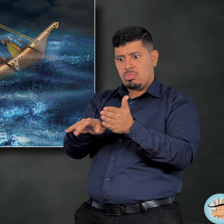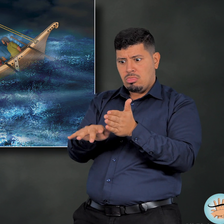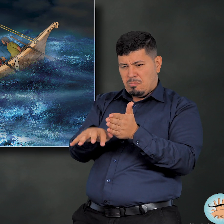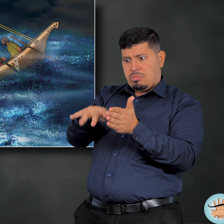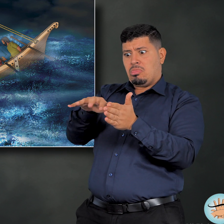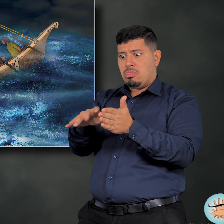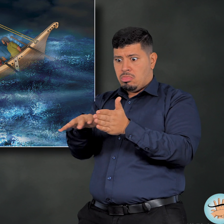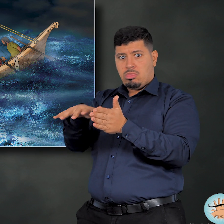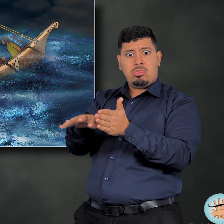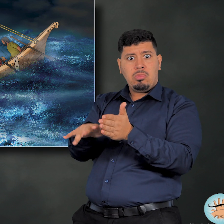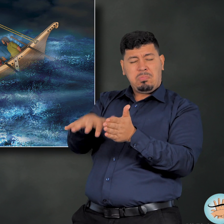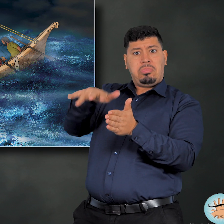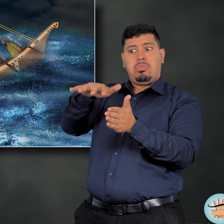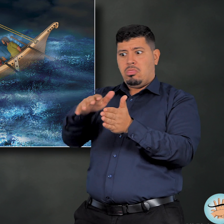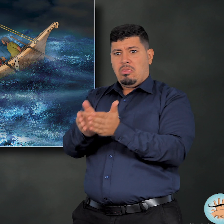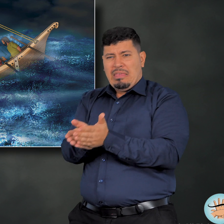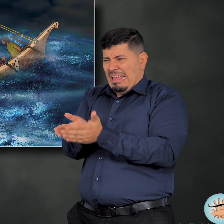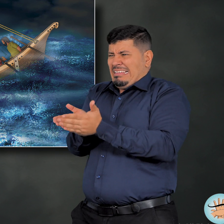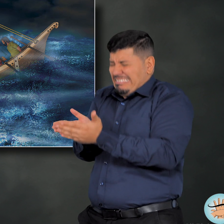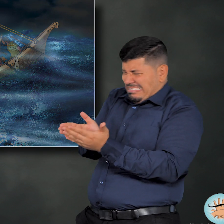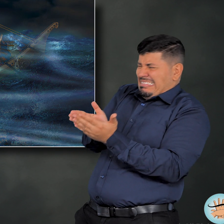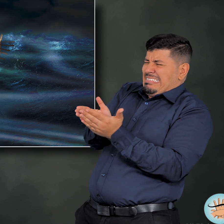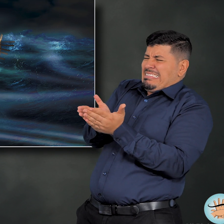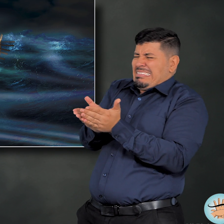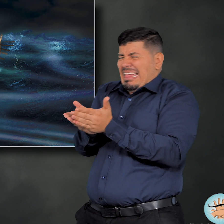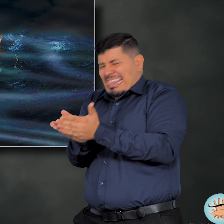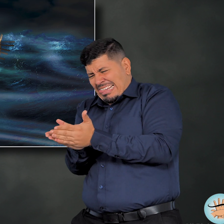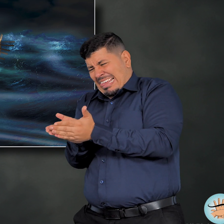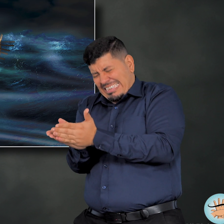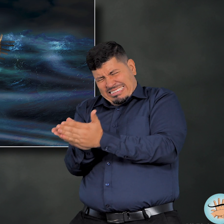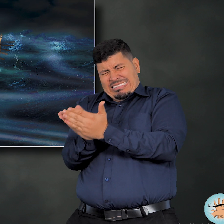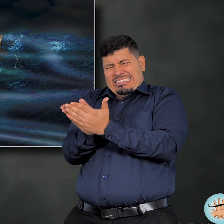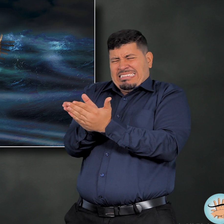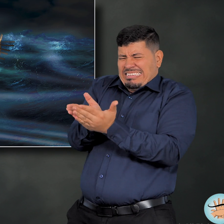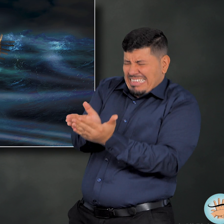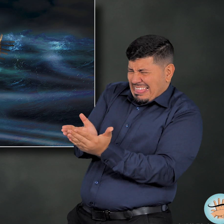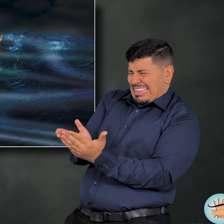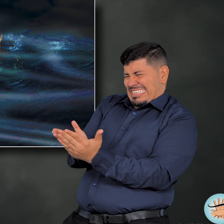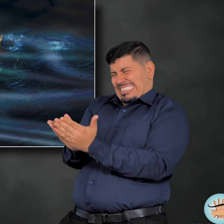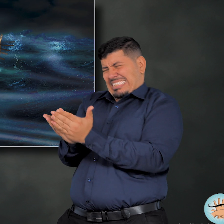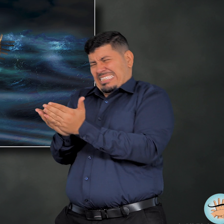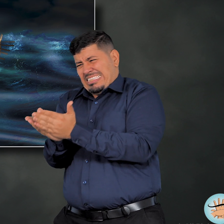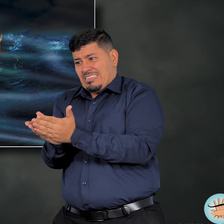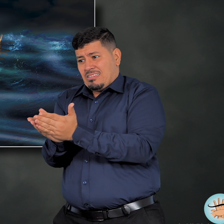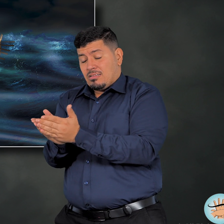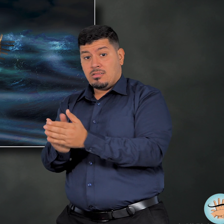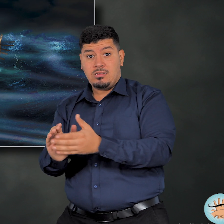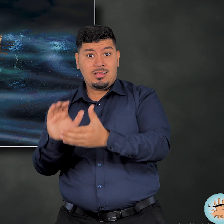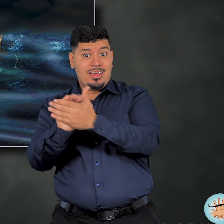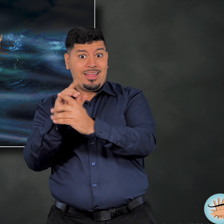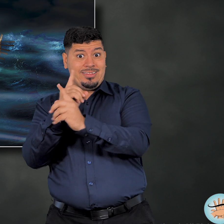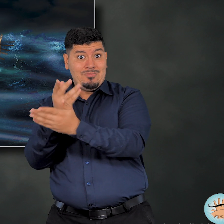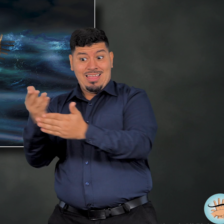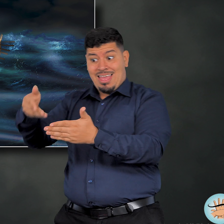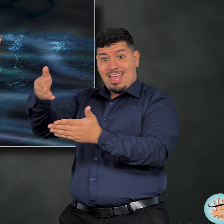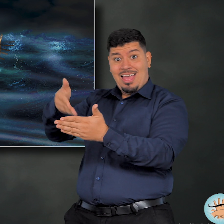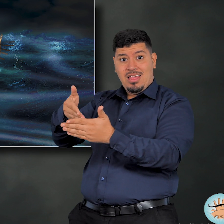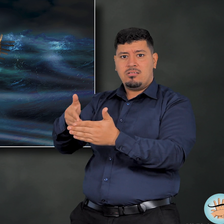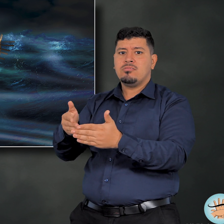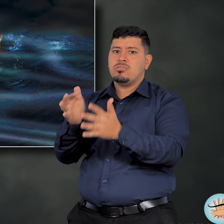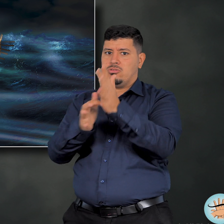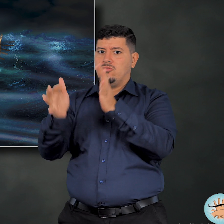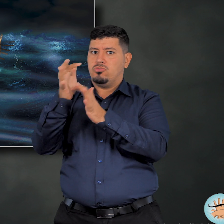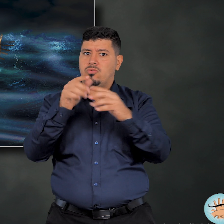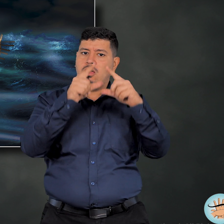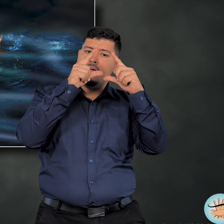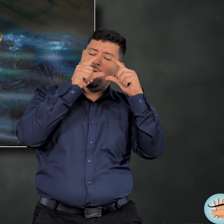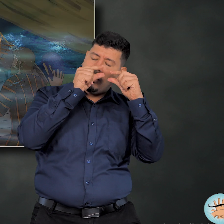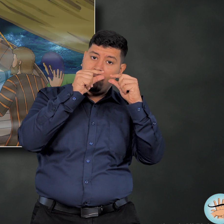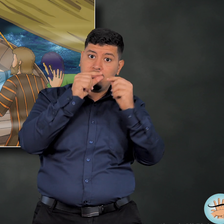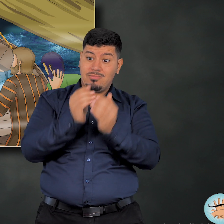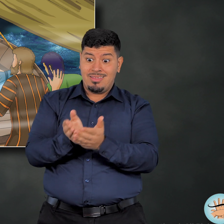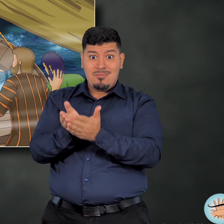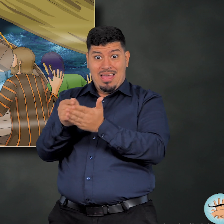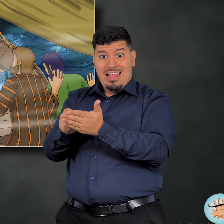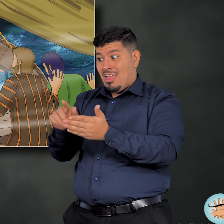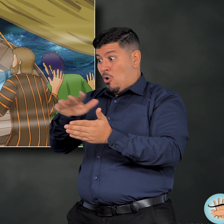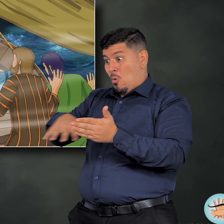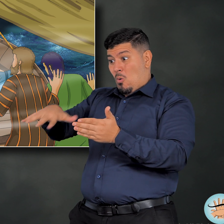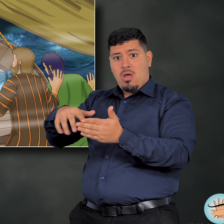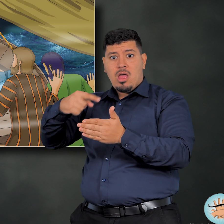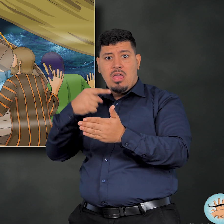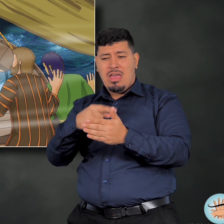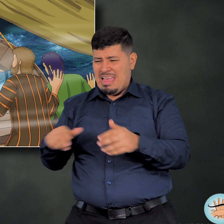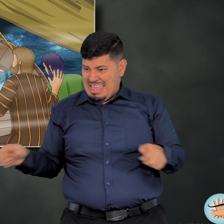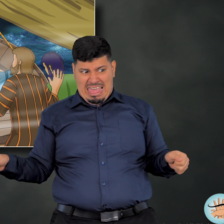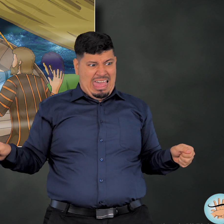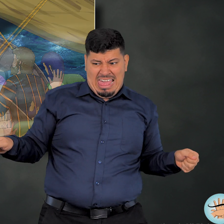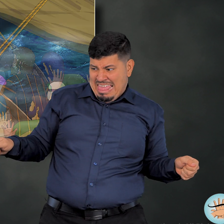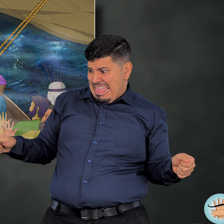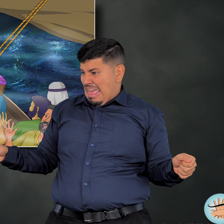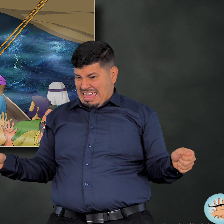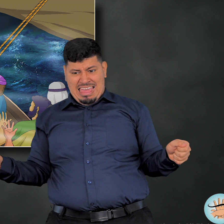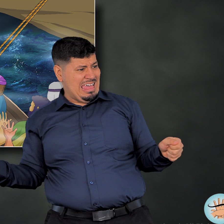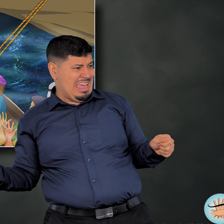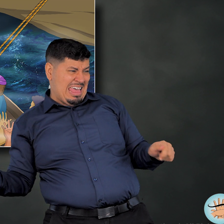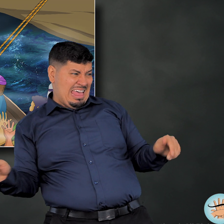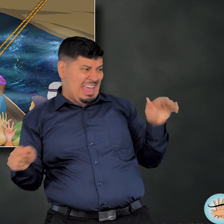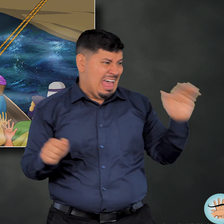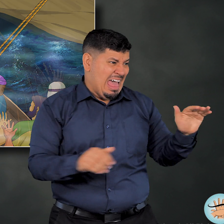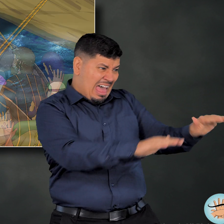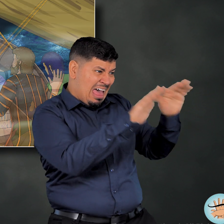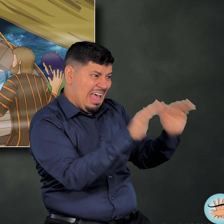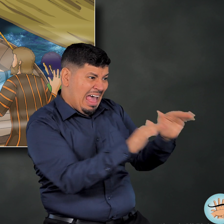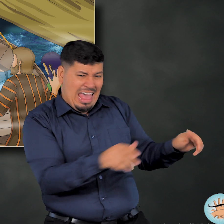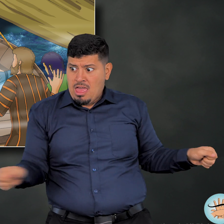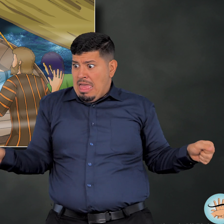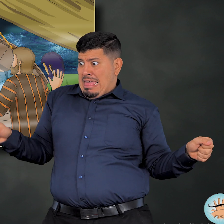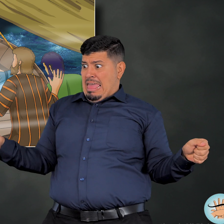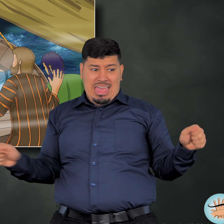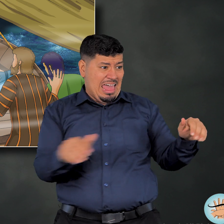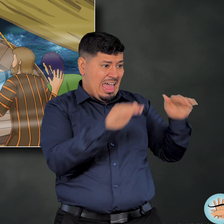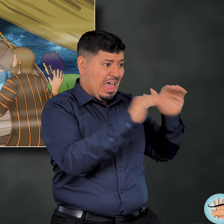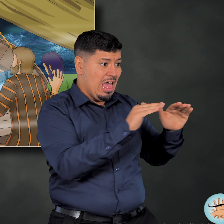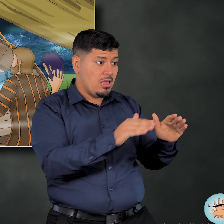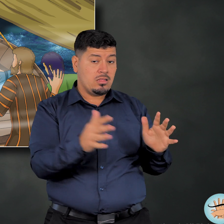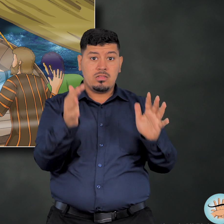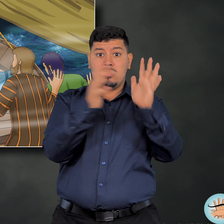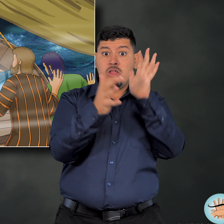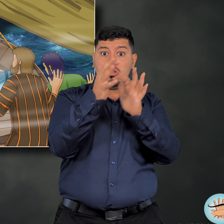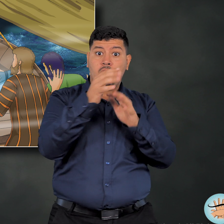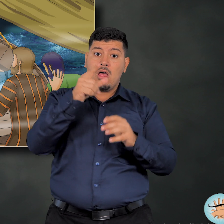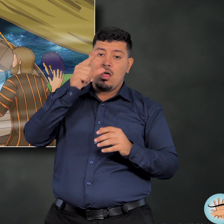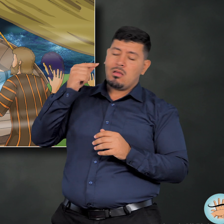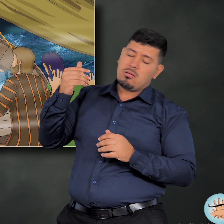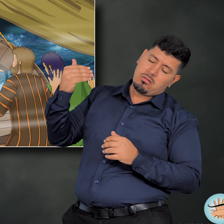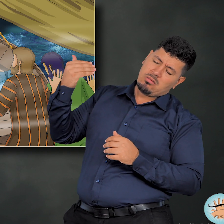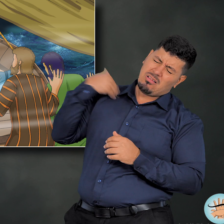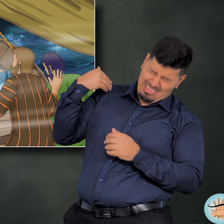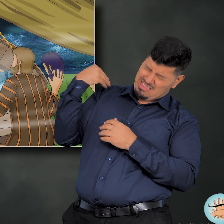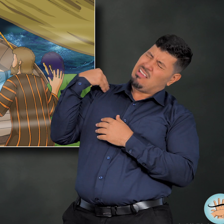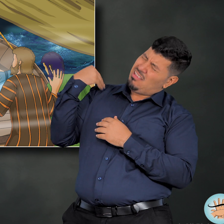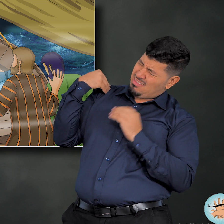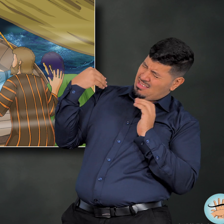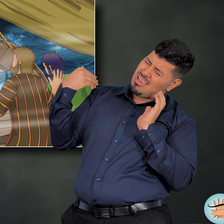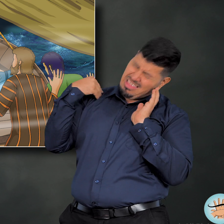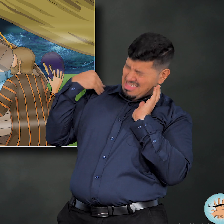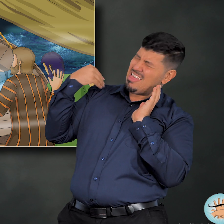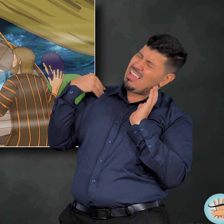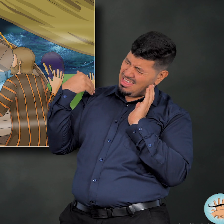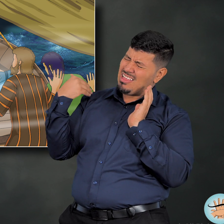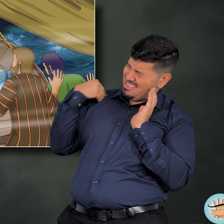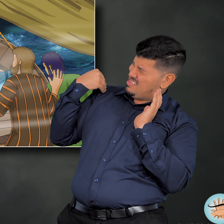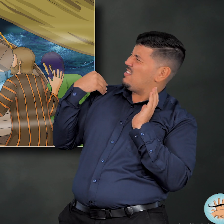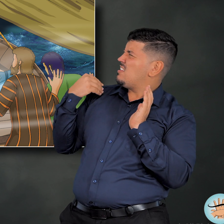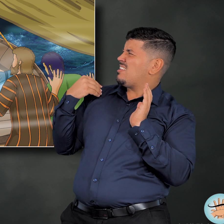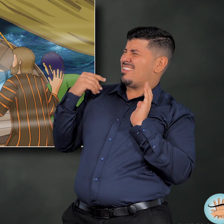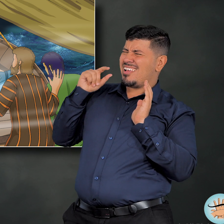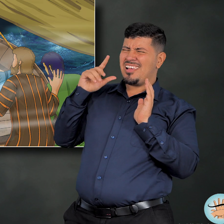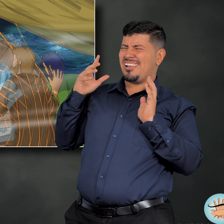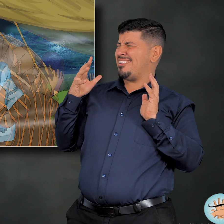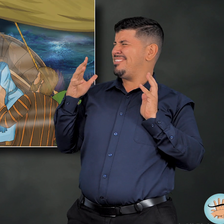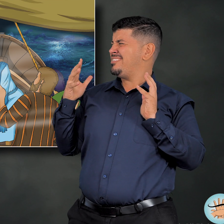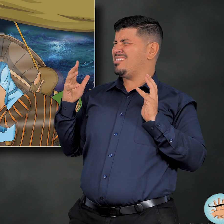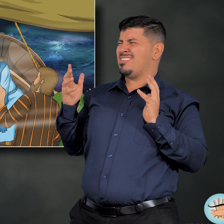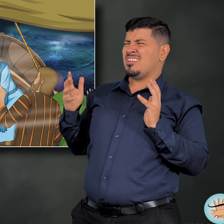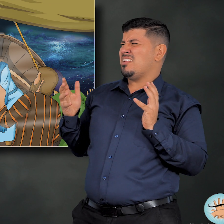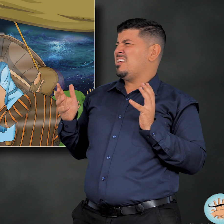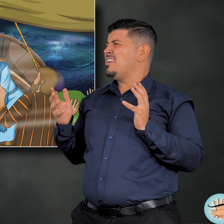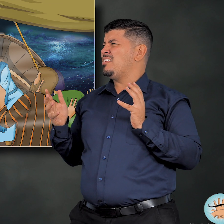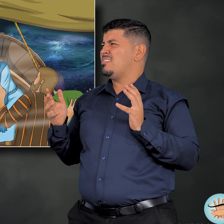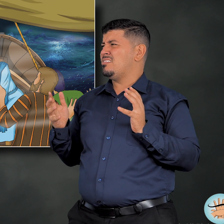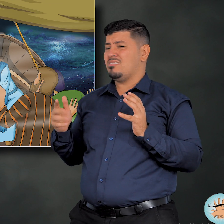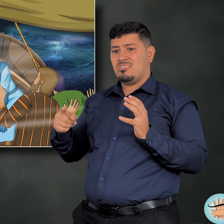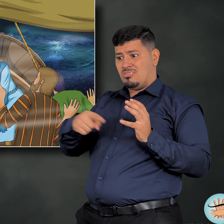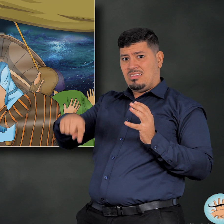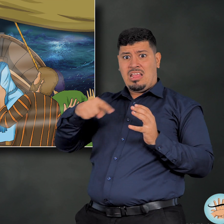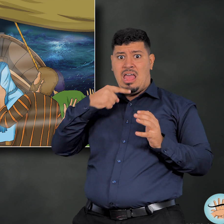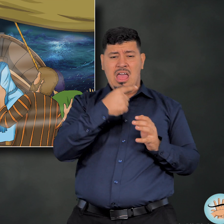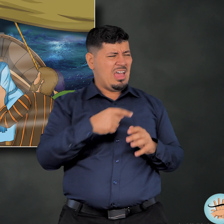But Jesus was in the stern, sleeping on the cushion.